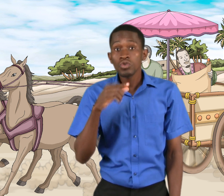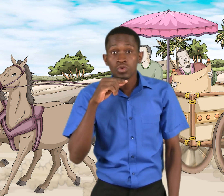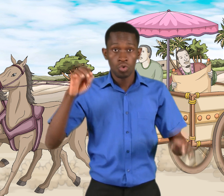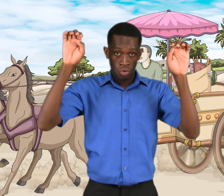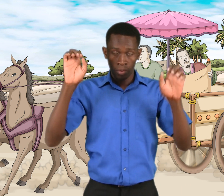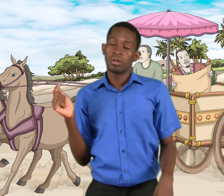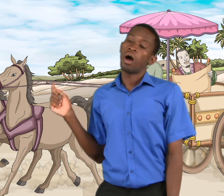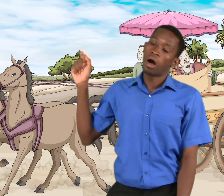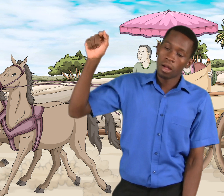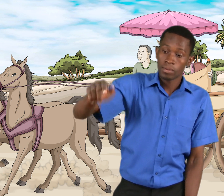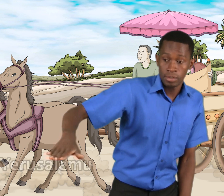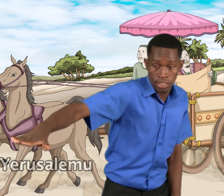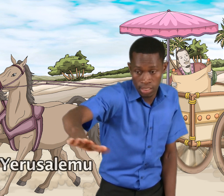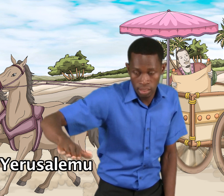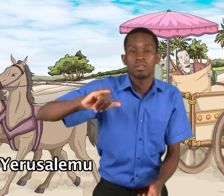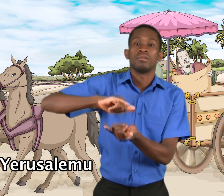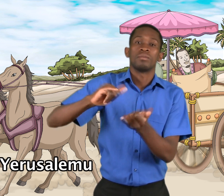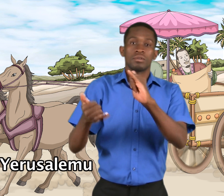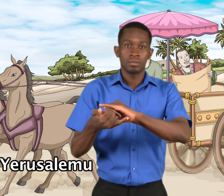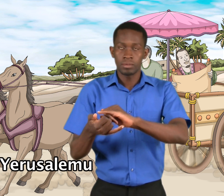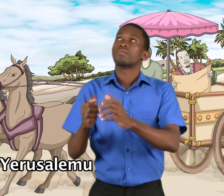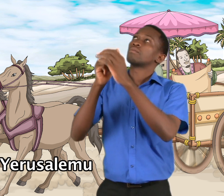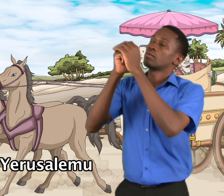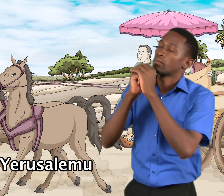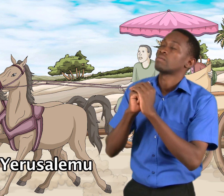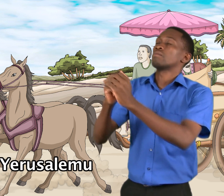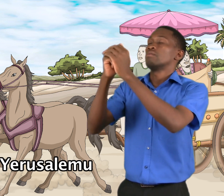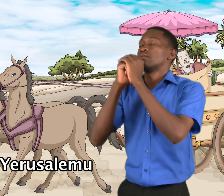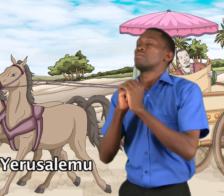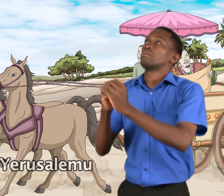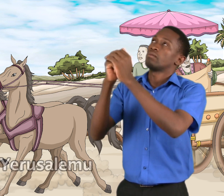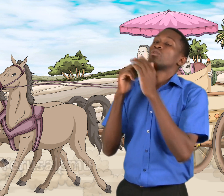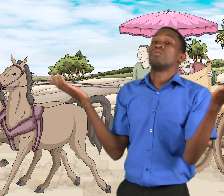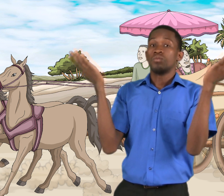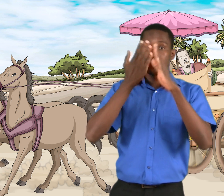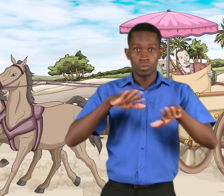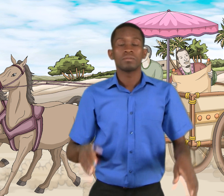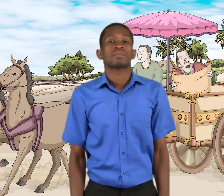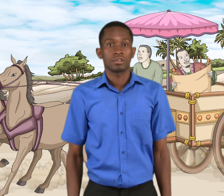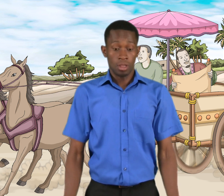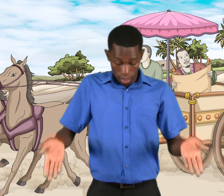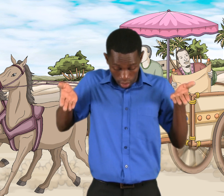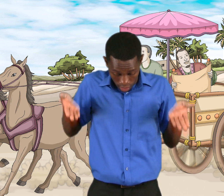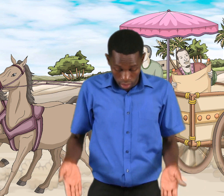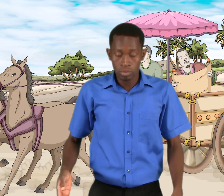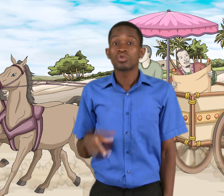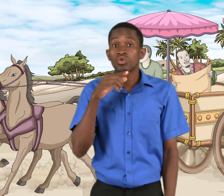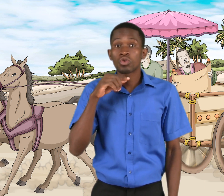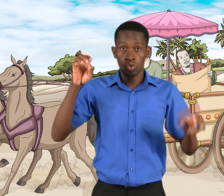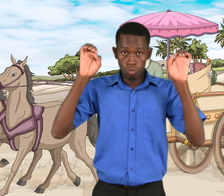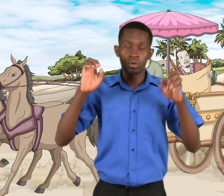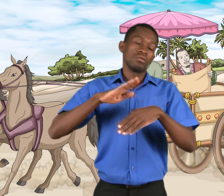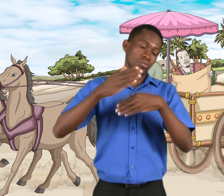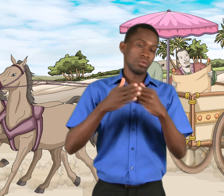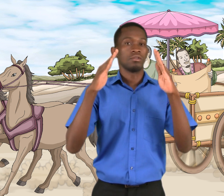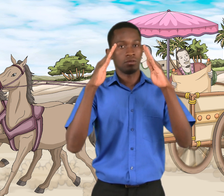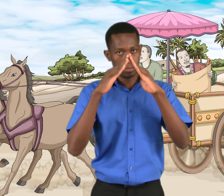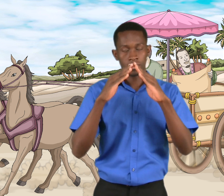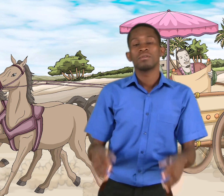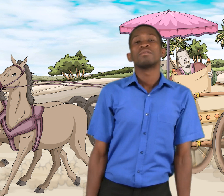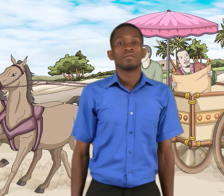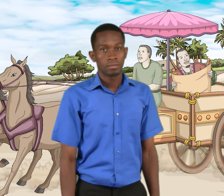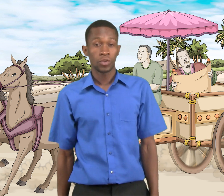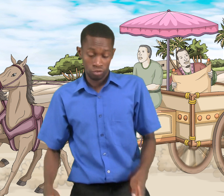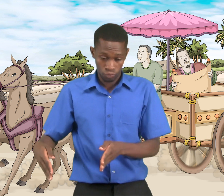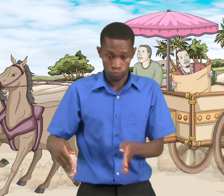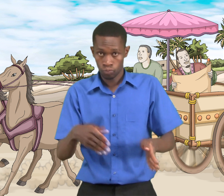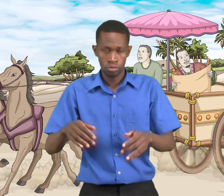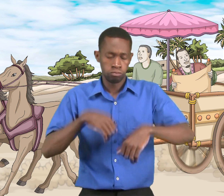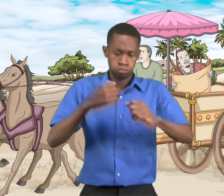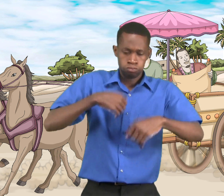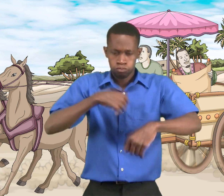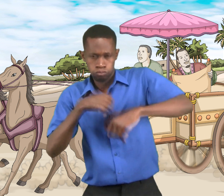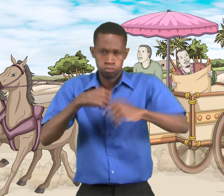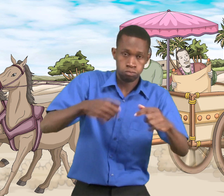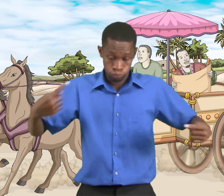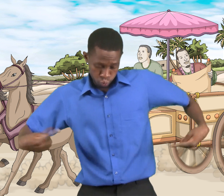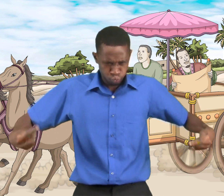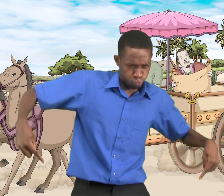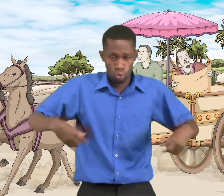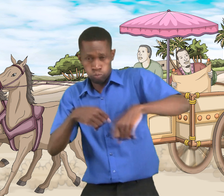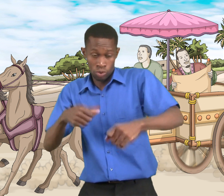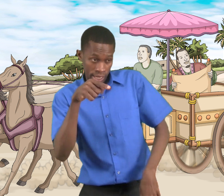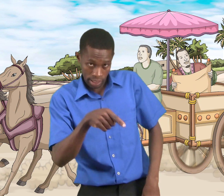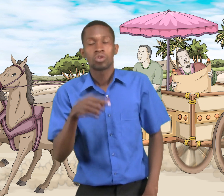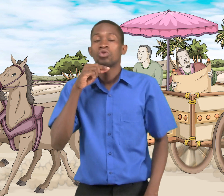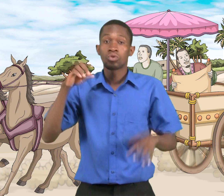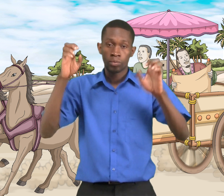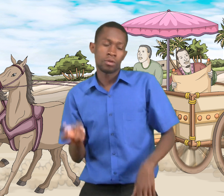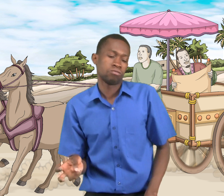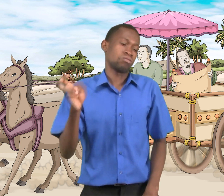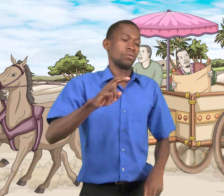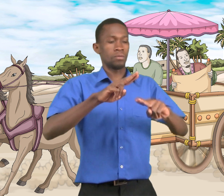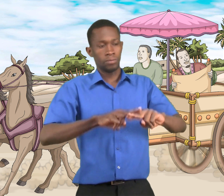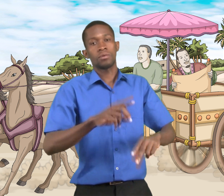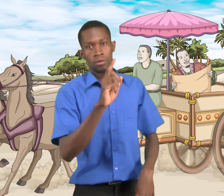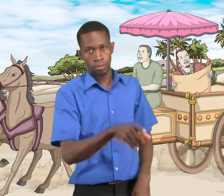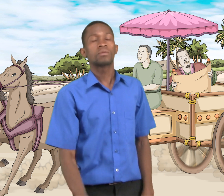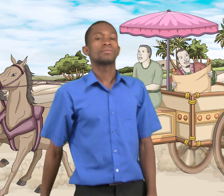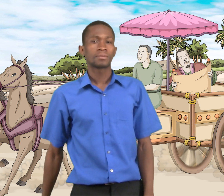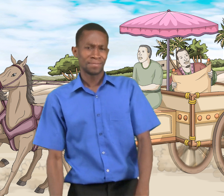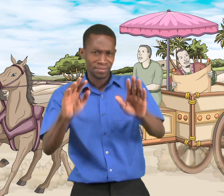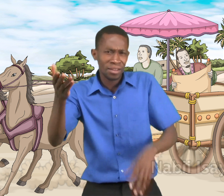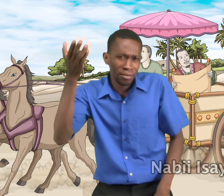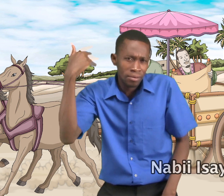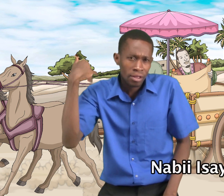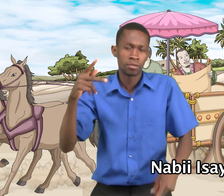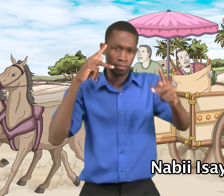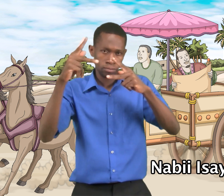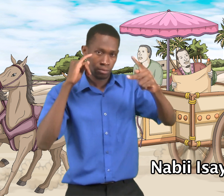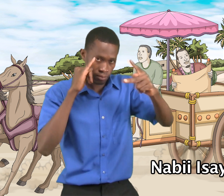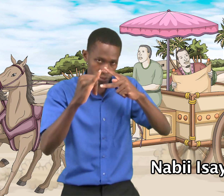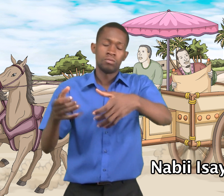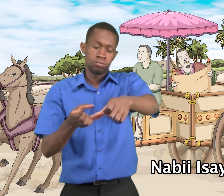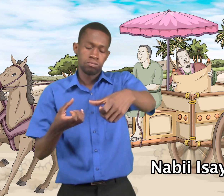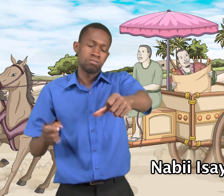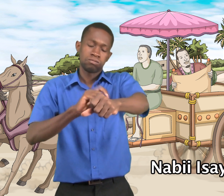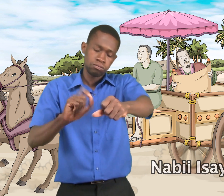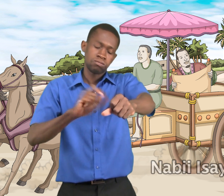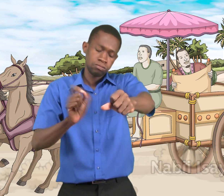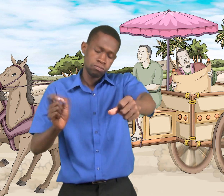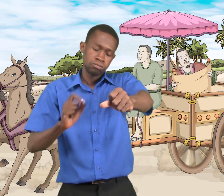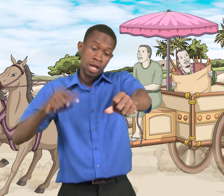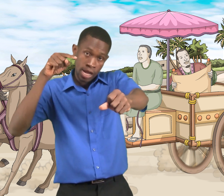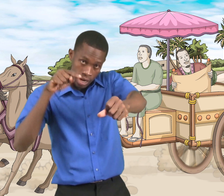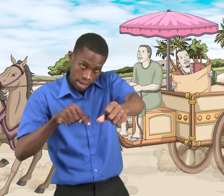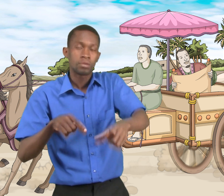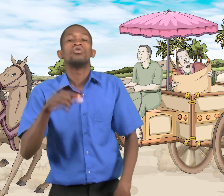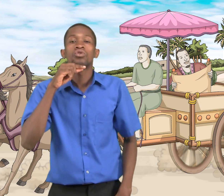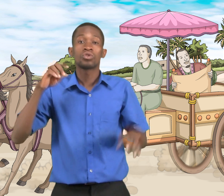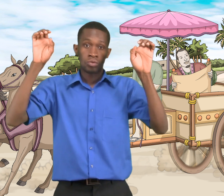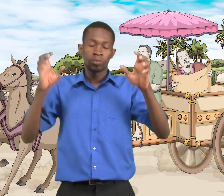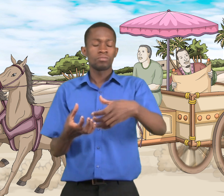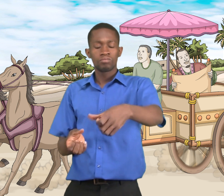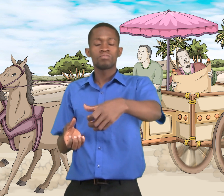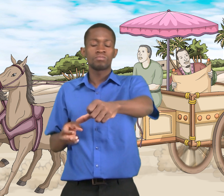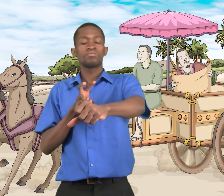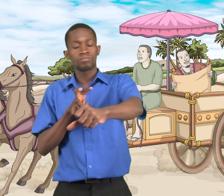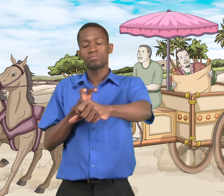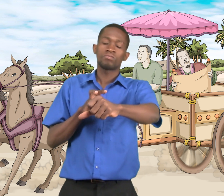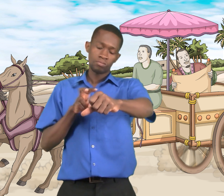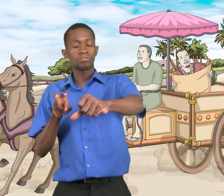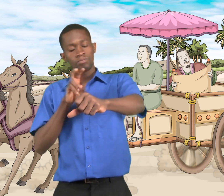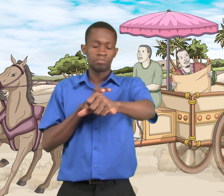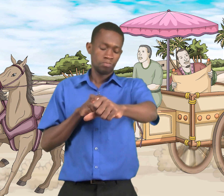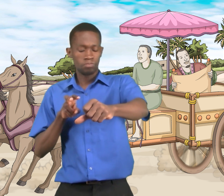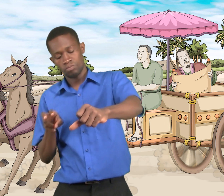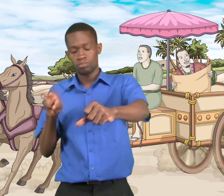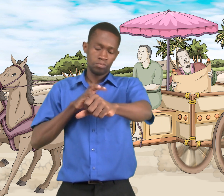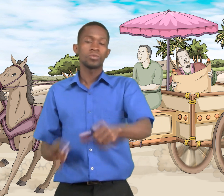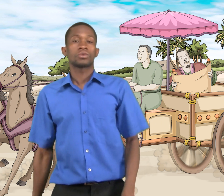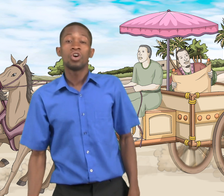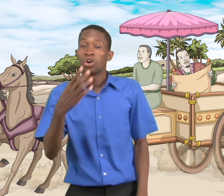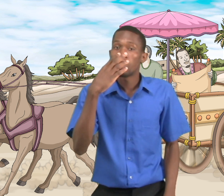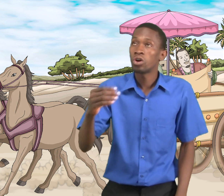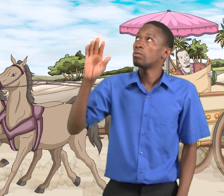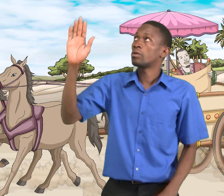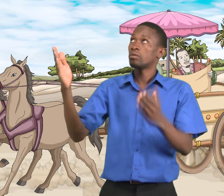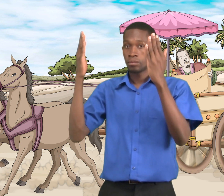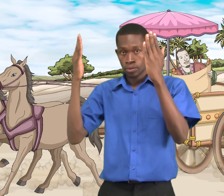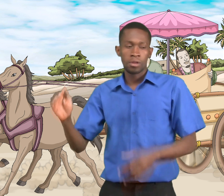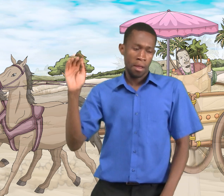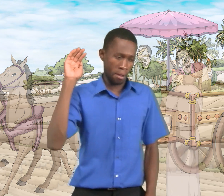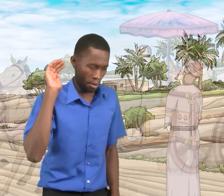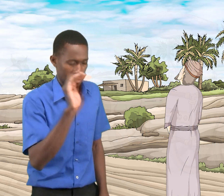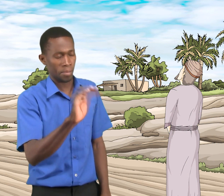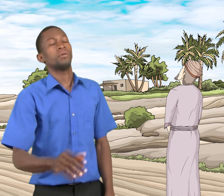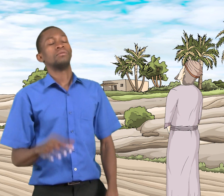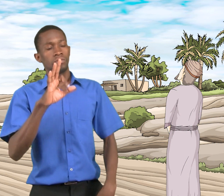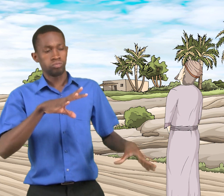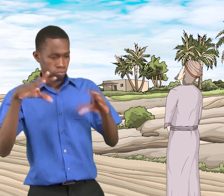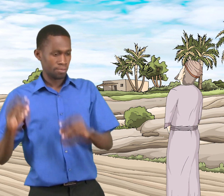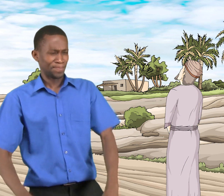He had gone to Jerusalem to worship, and on his return was sitting in his chariot reading Isaiah the prophet.